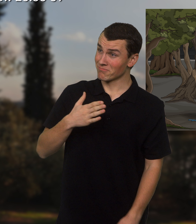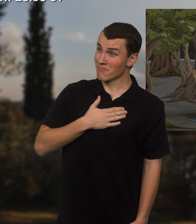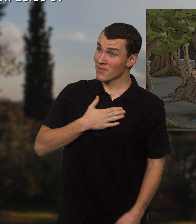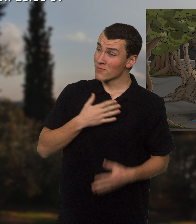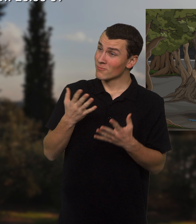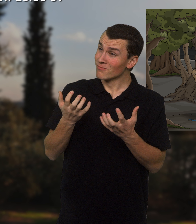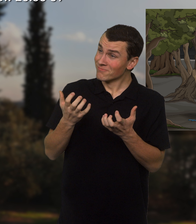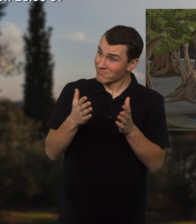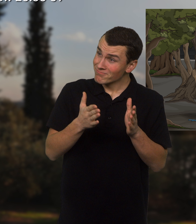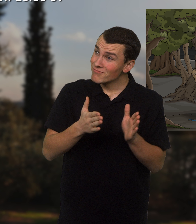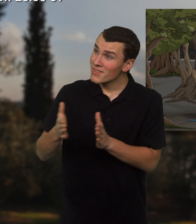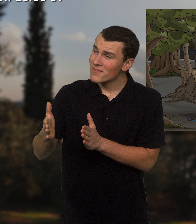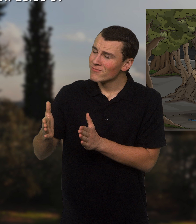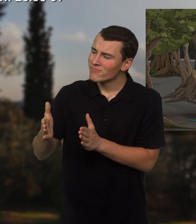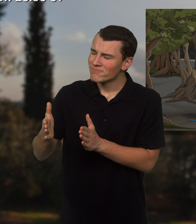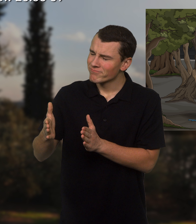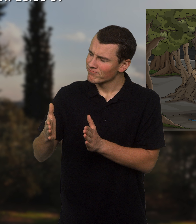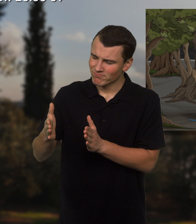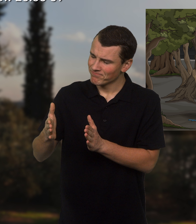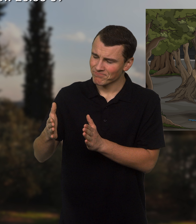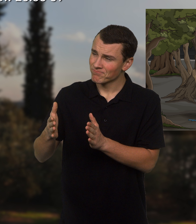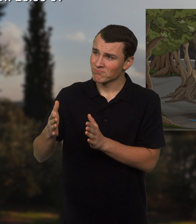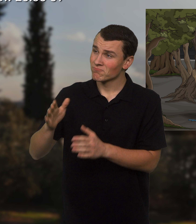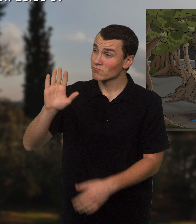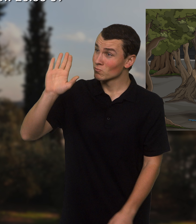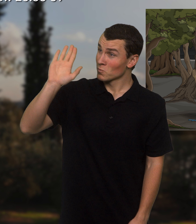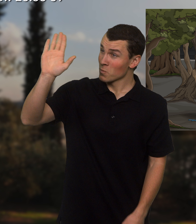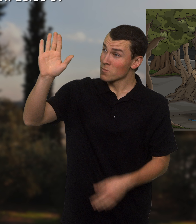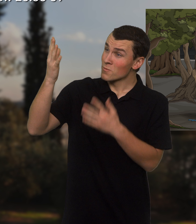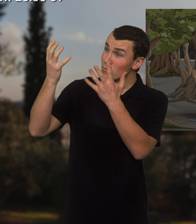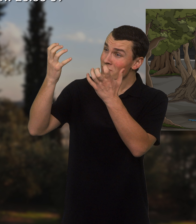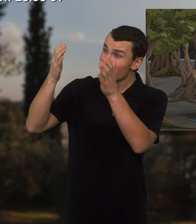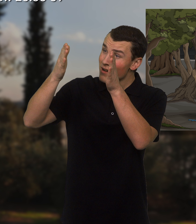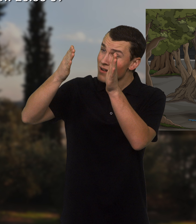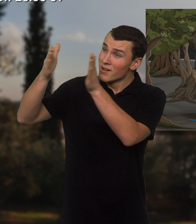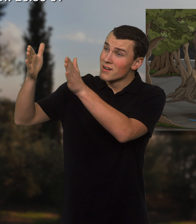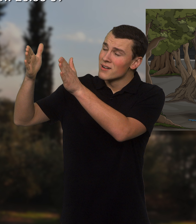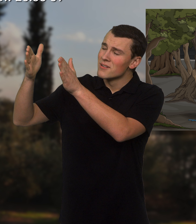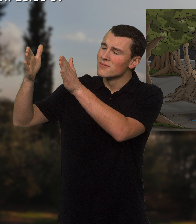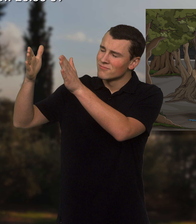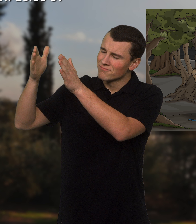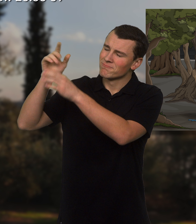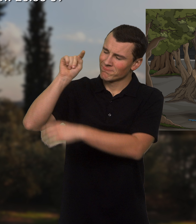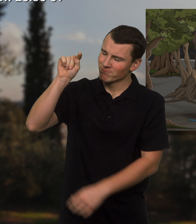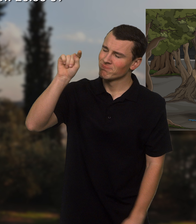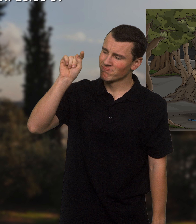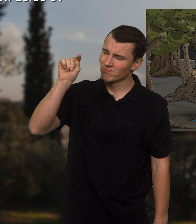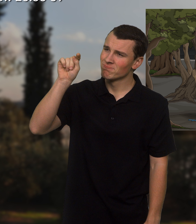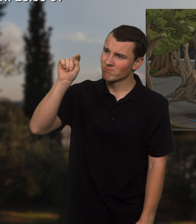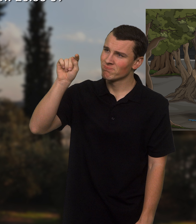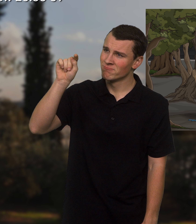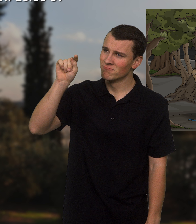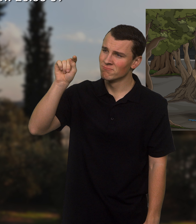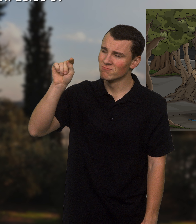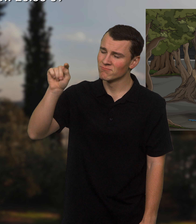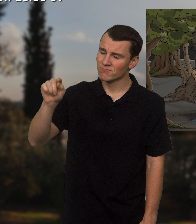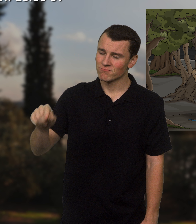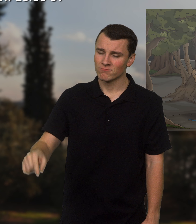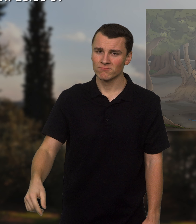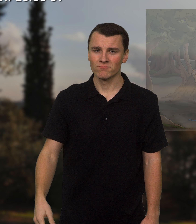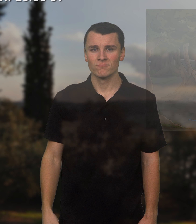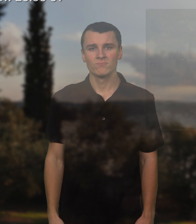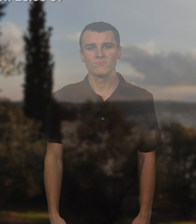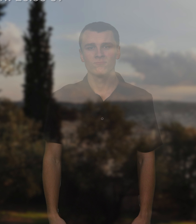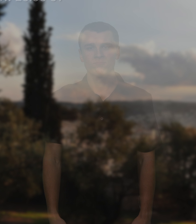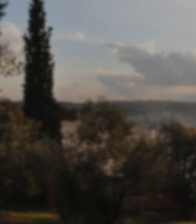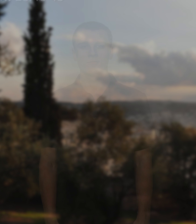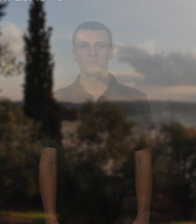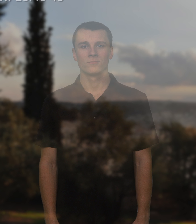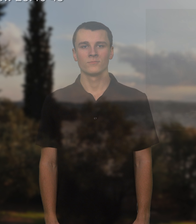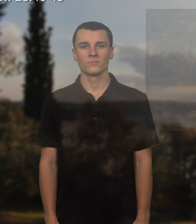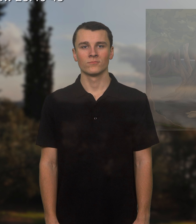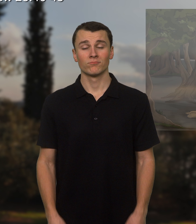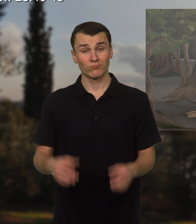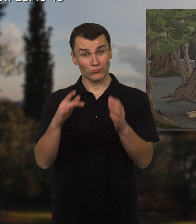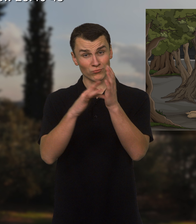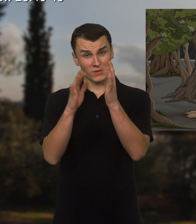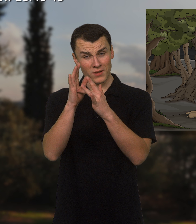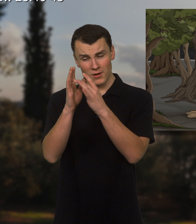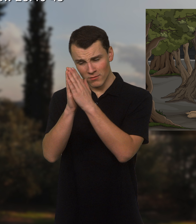Yet not as I will, but as You will.”